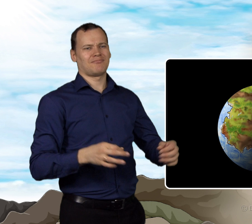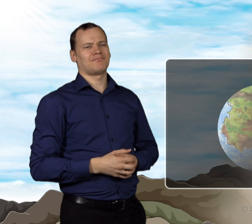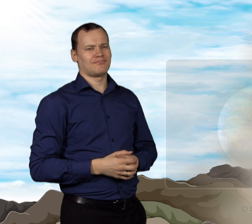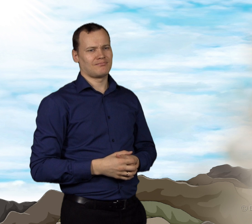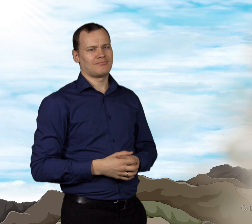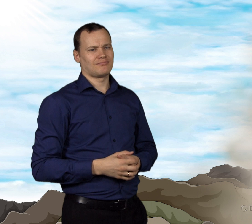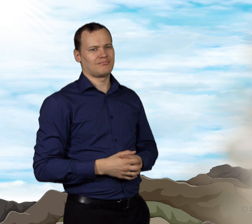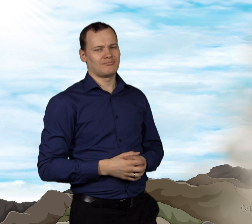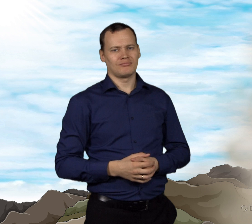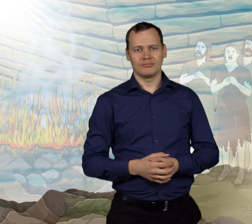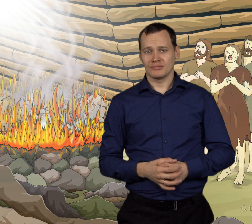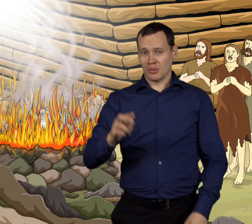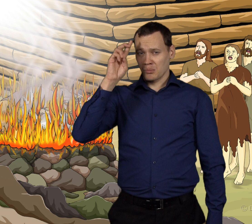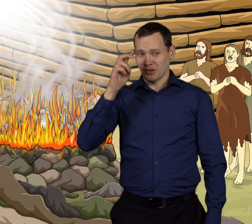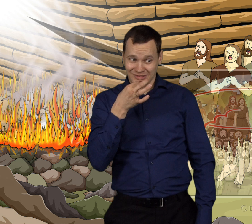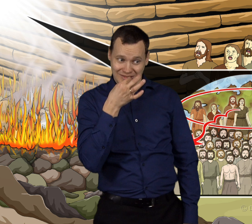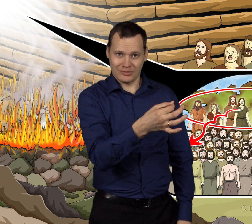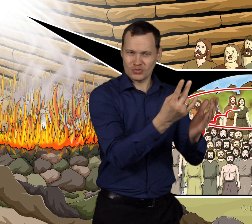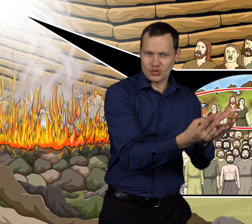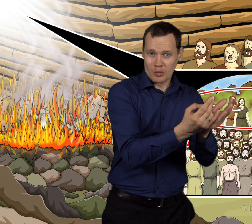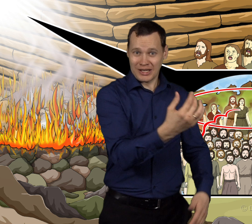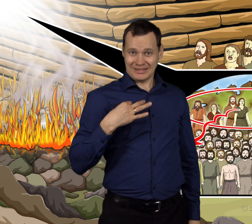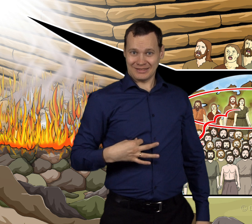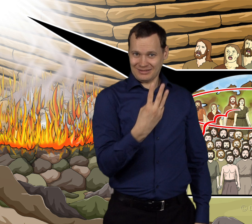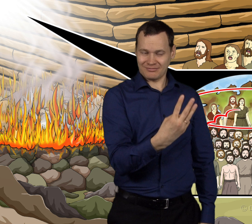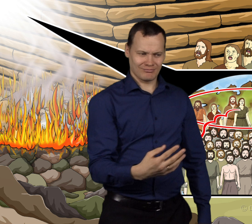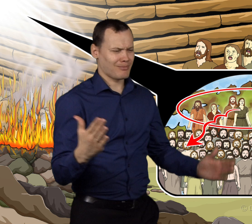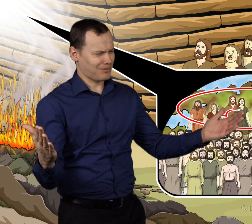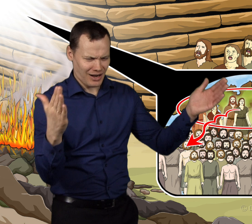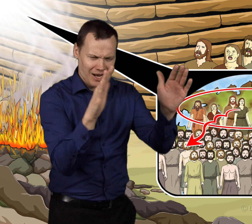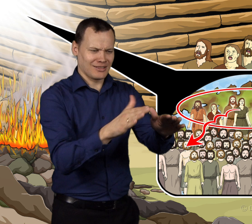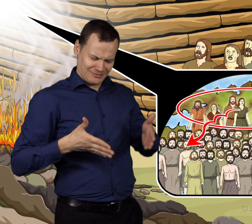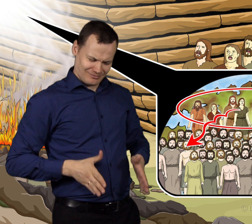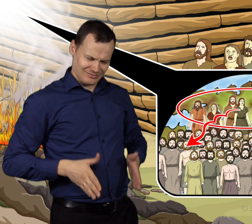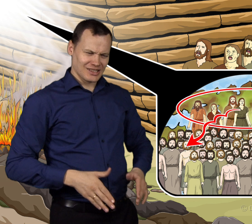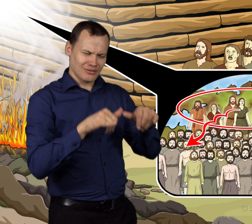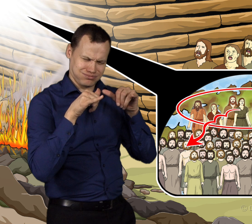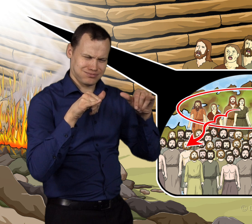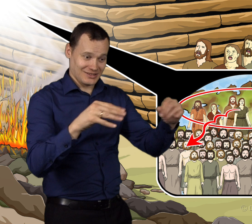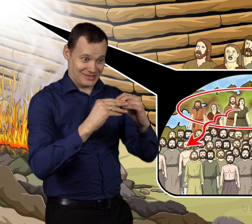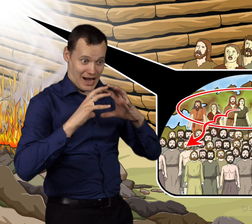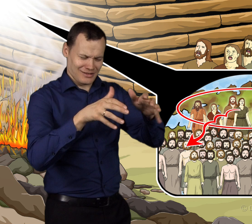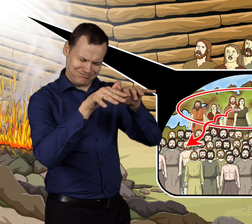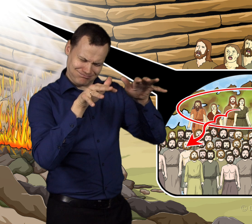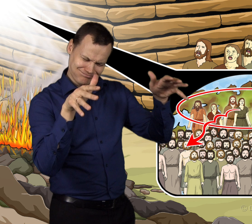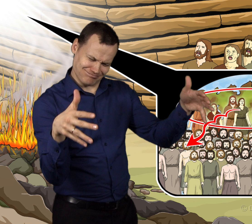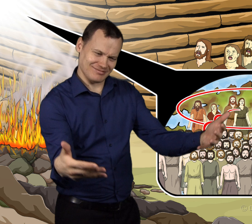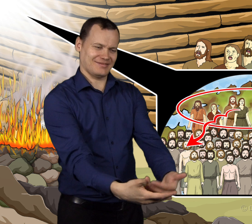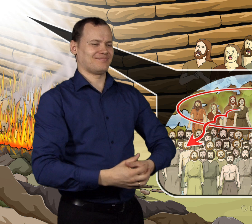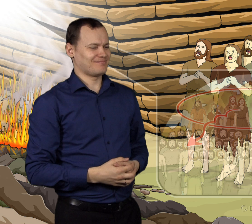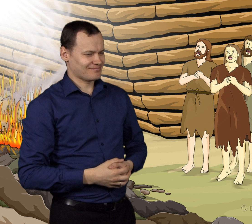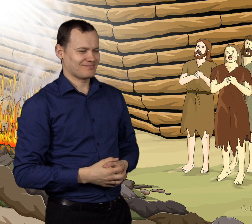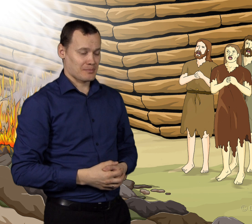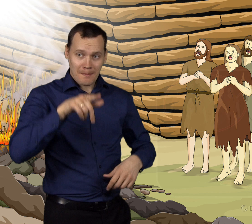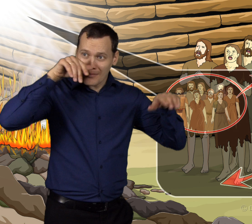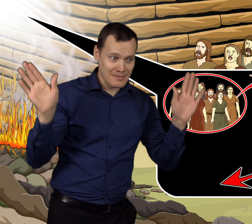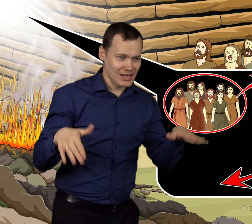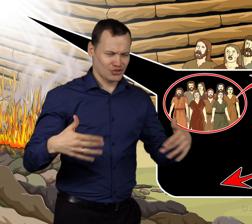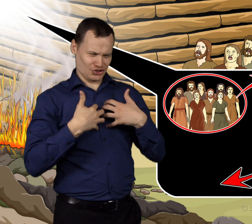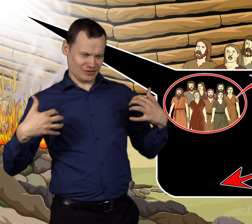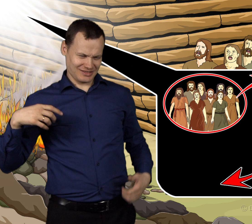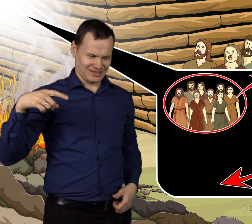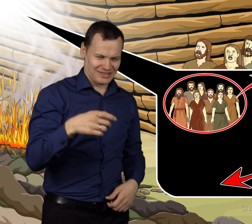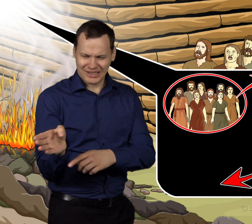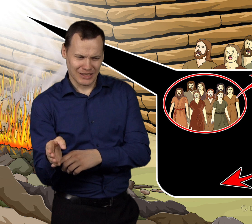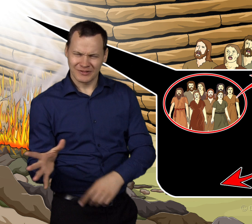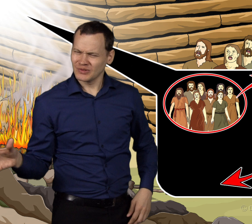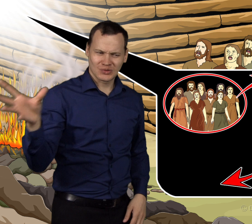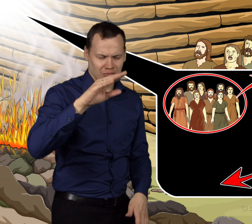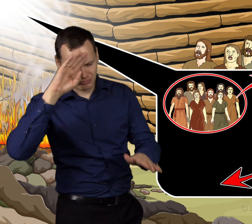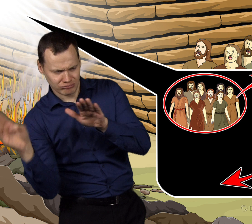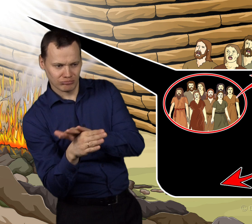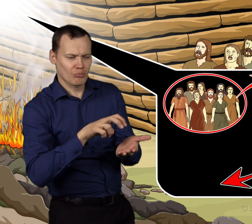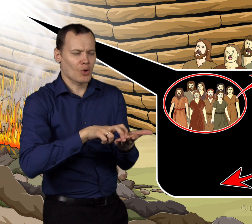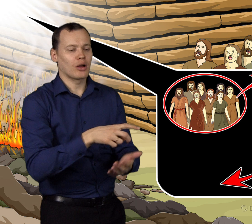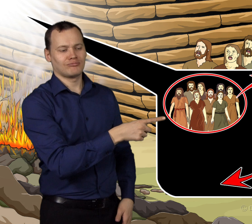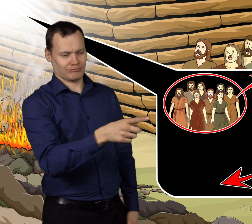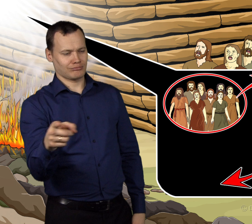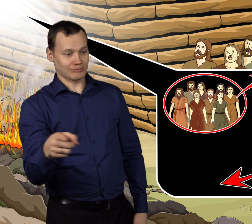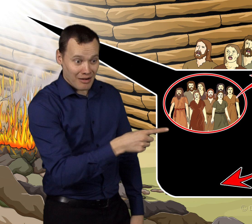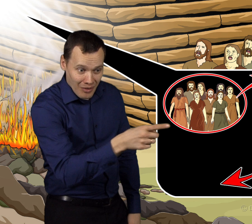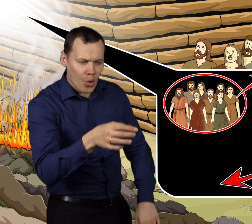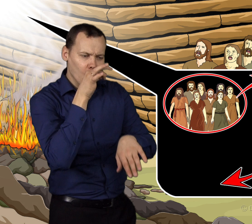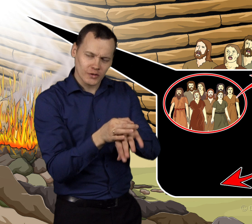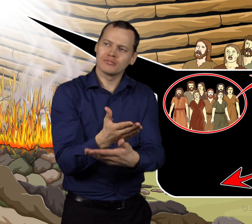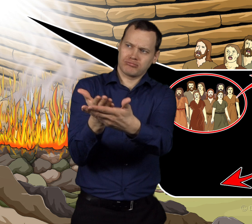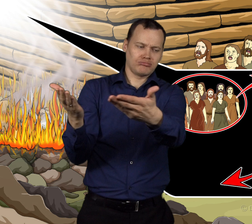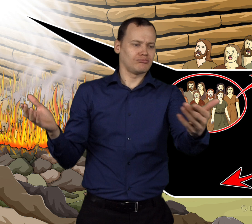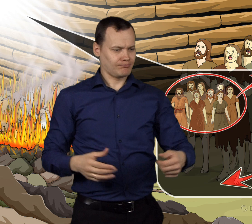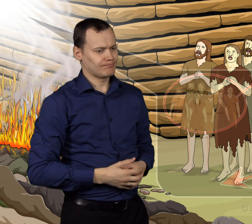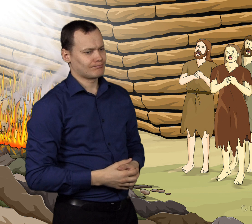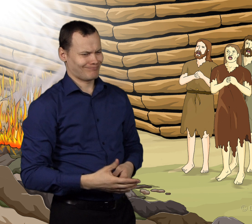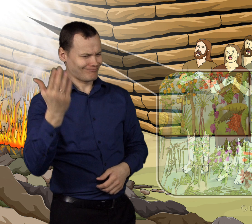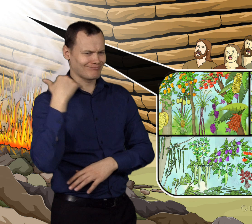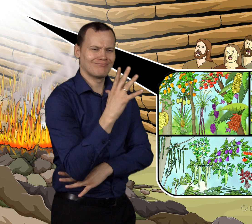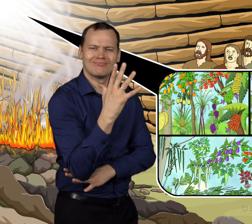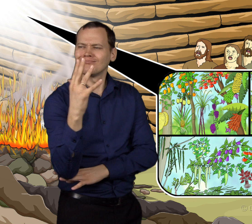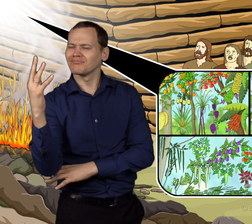And God blessed Noah and his sons and said to them, “Be fruitful and multiply and fill the earth. The fear and dread of you will fall on every living creature on the earth, every bird of the air, every creature that crawls on the ground, and all the fish of the sea. They are delivered into your hand. Everything that lives and moves will be food for you;